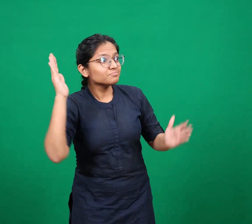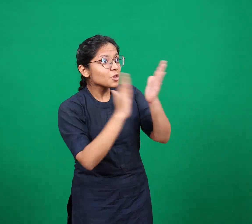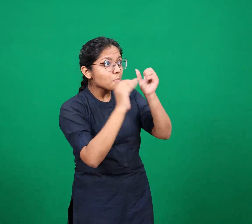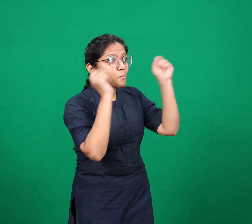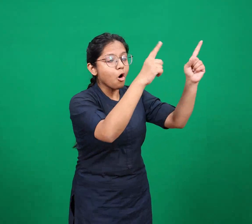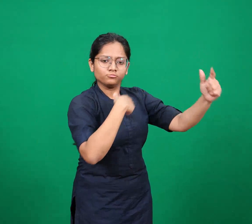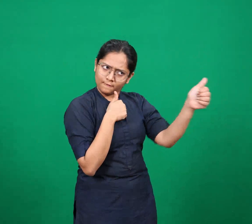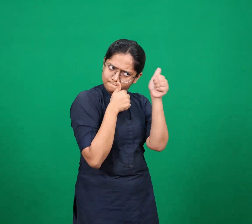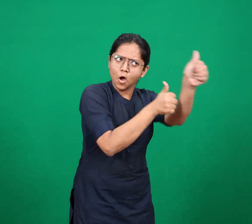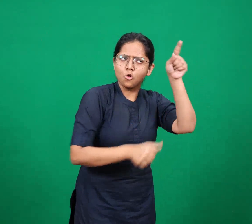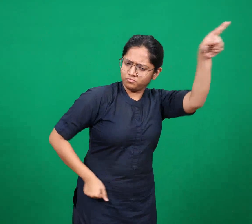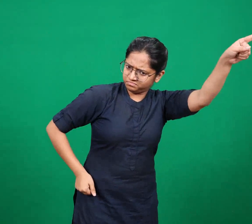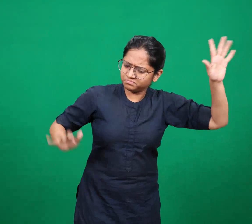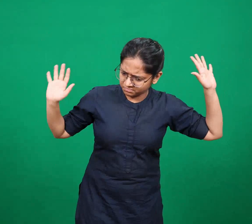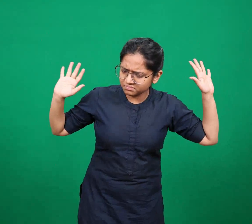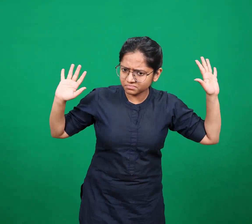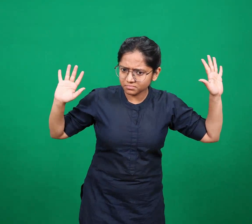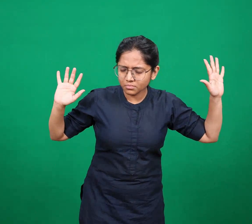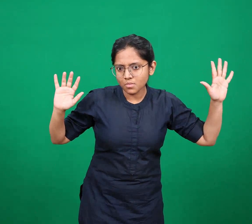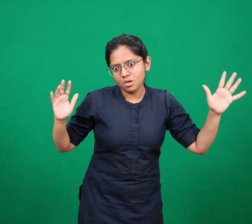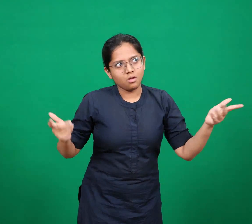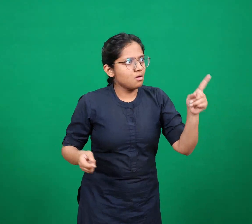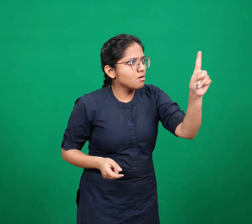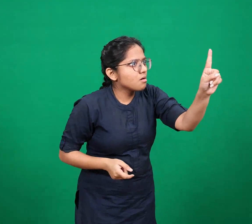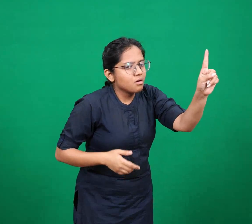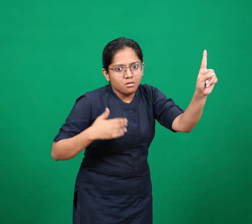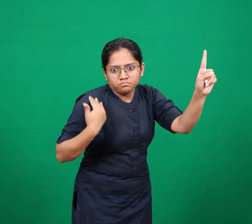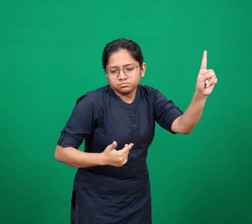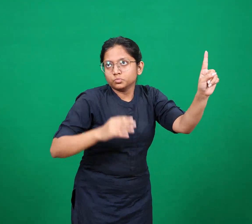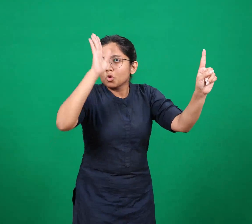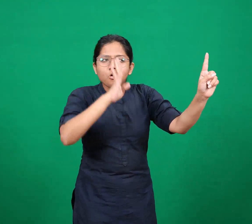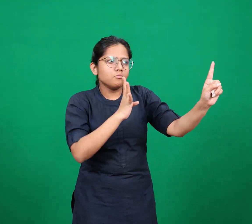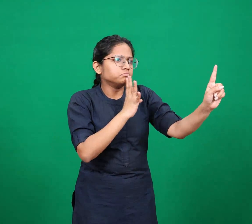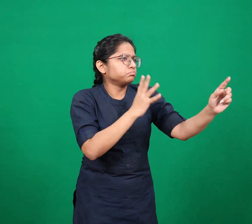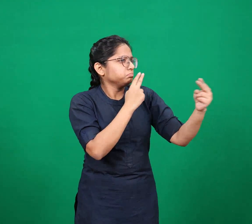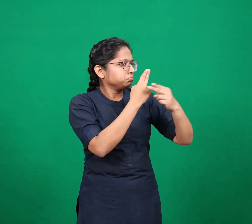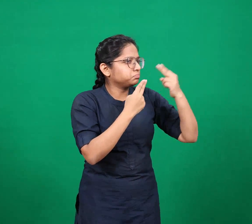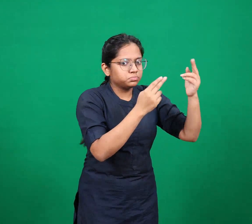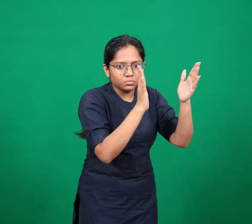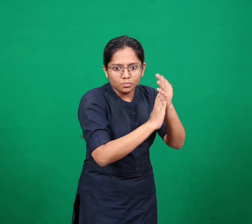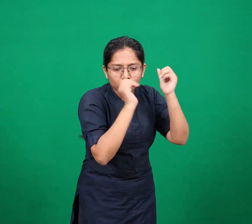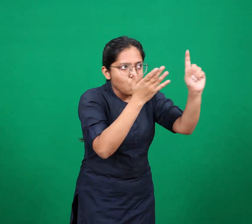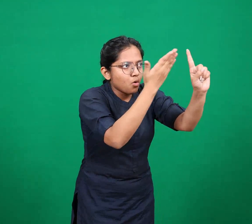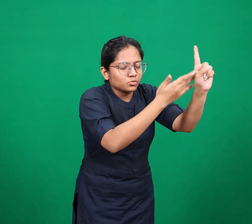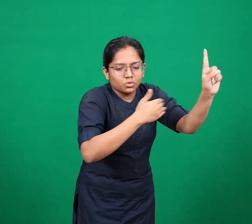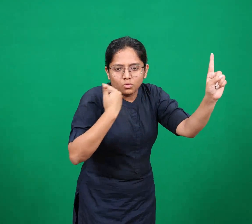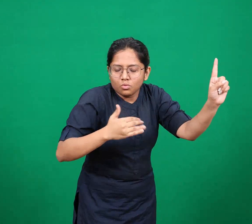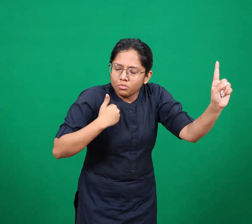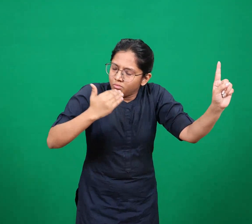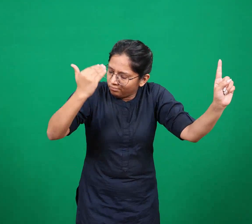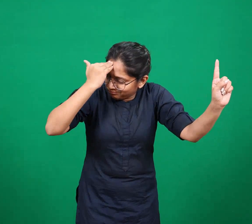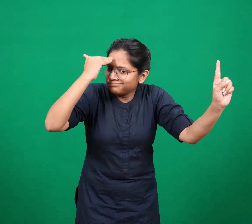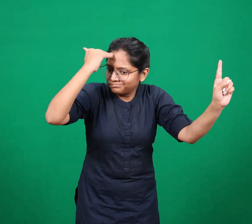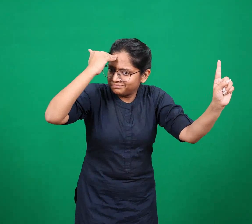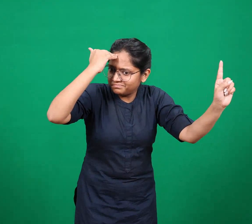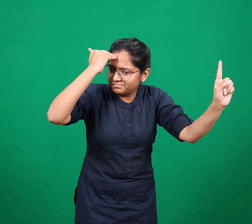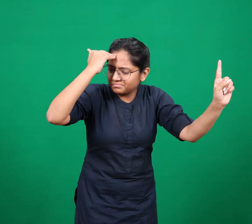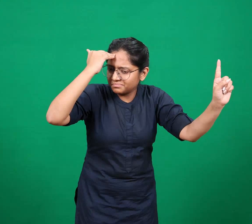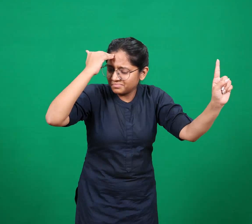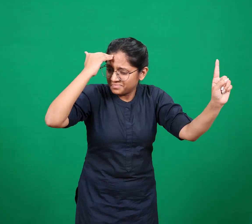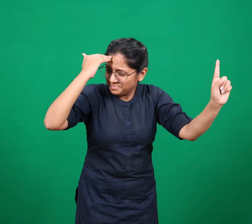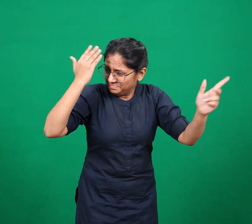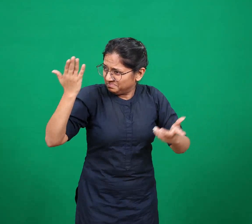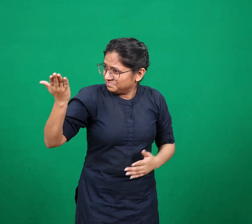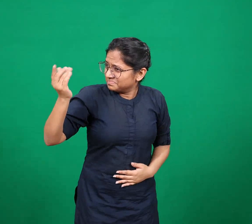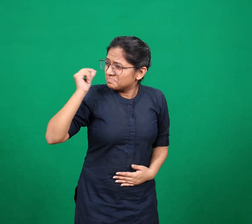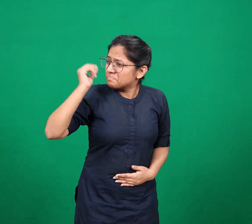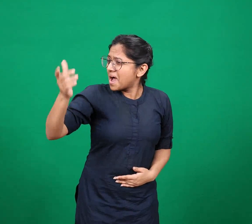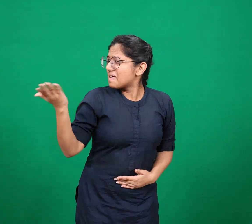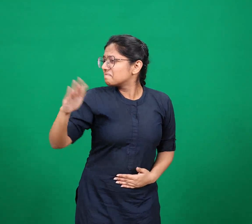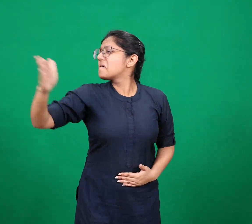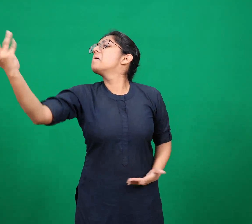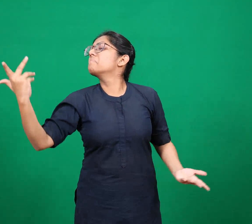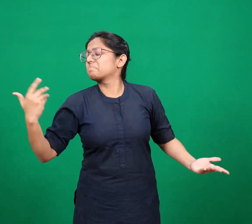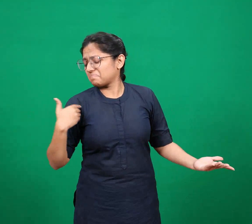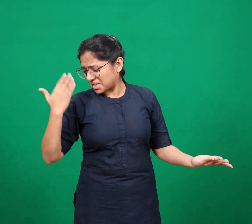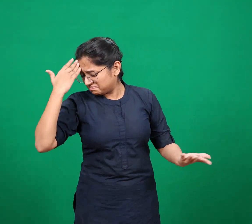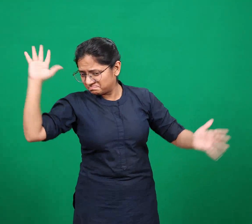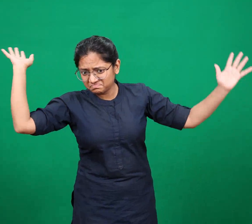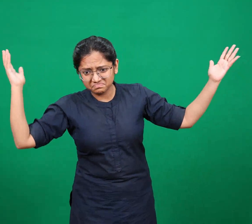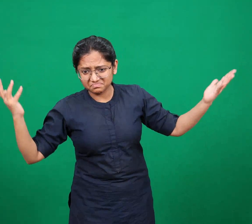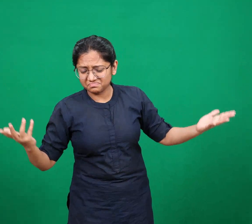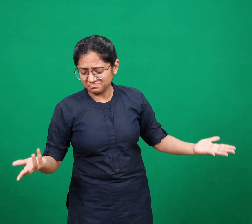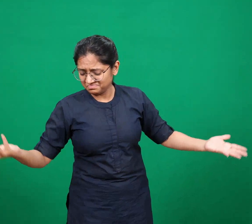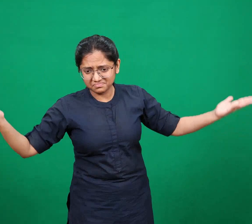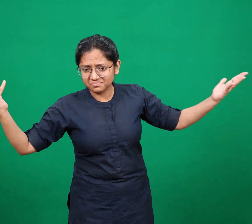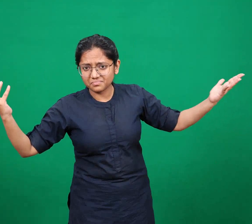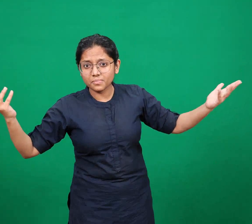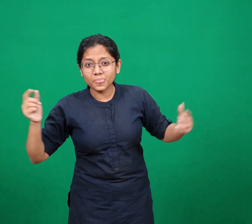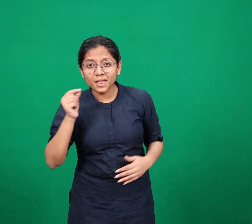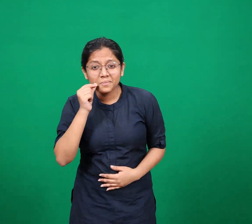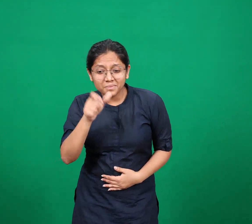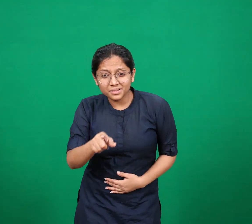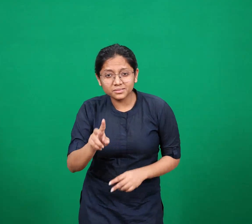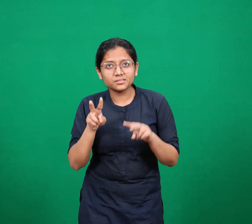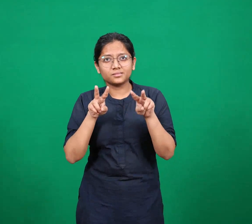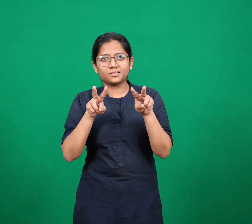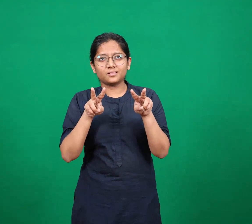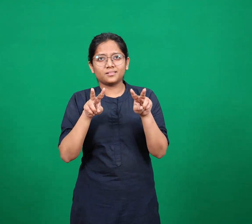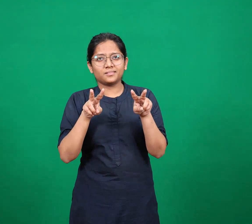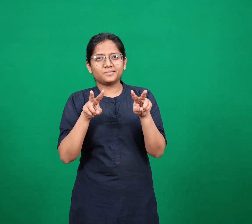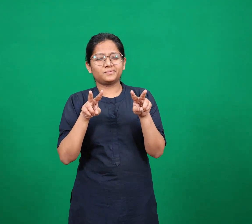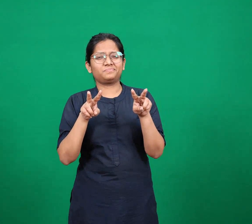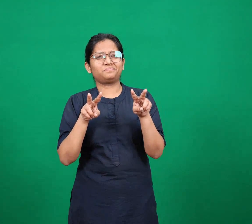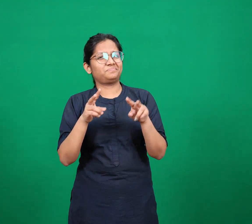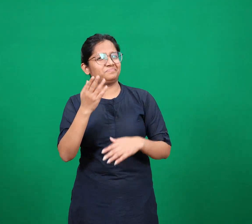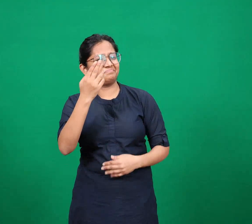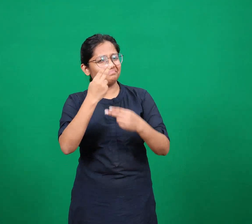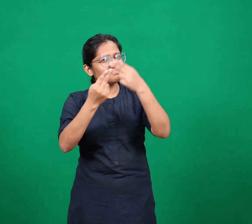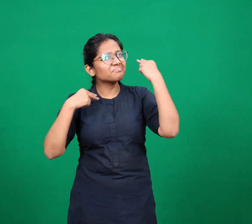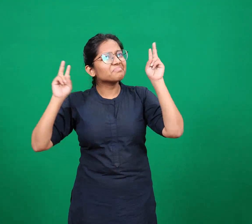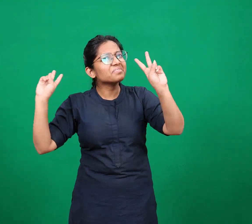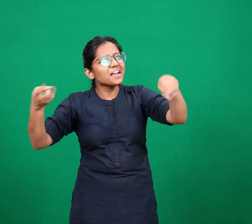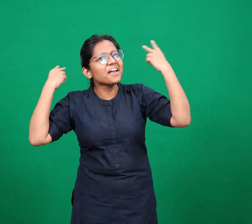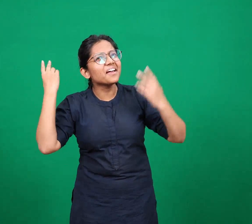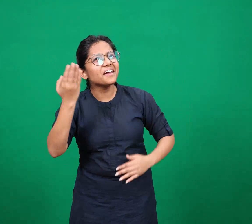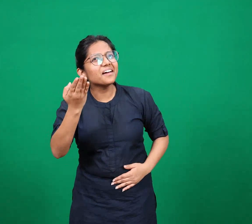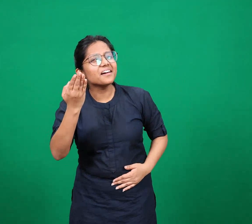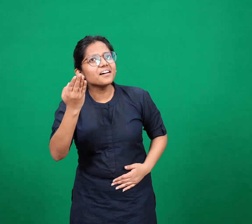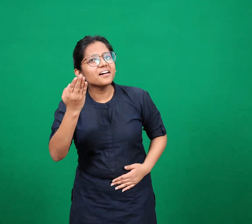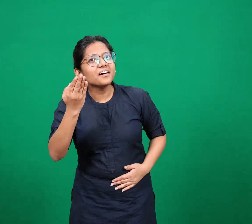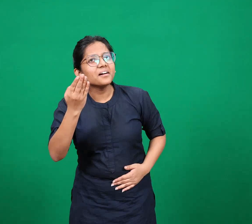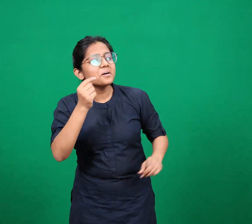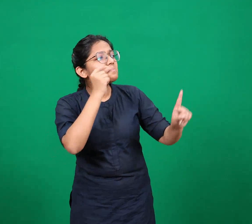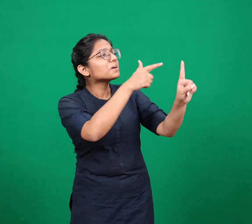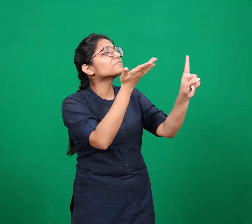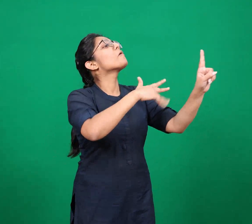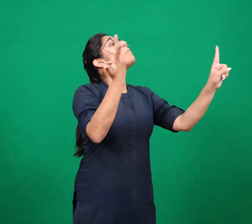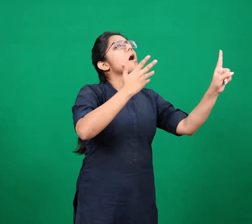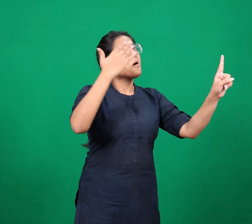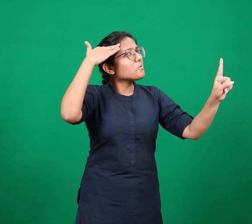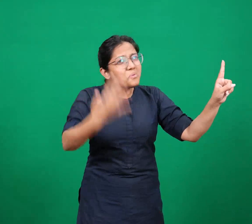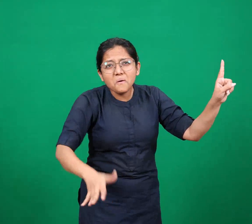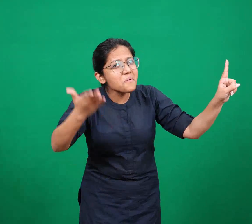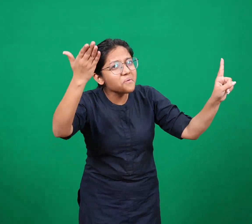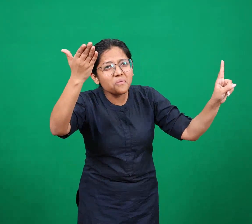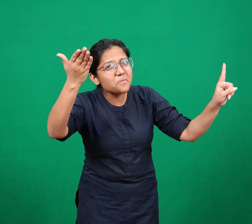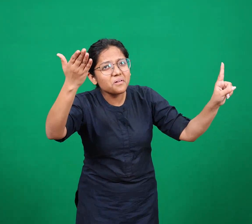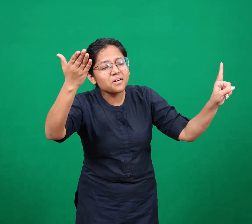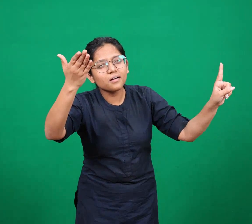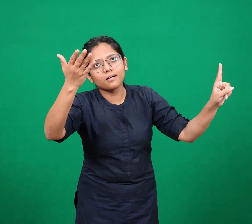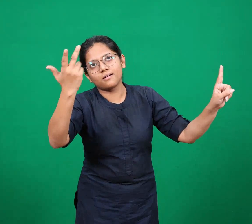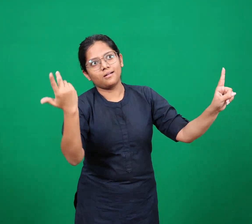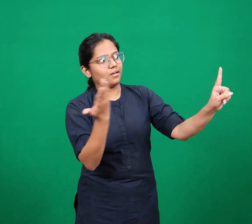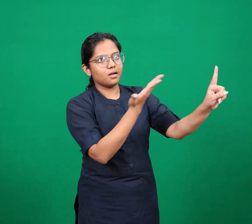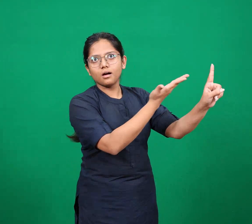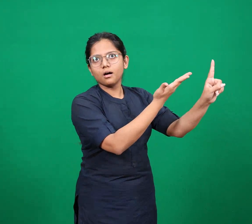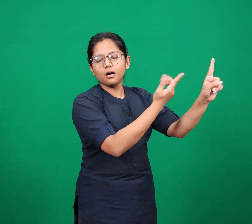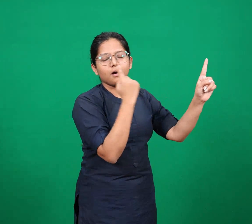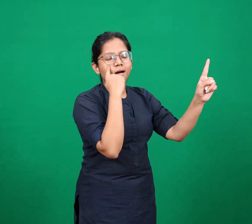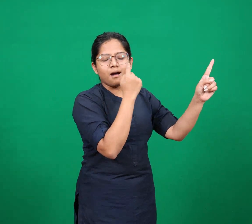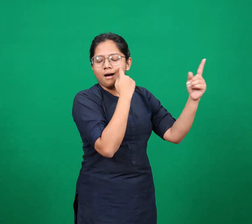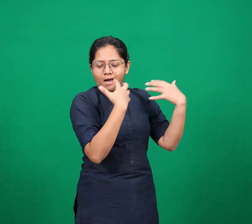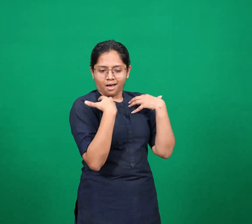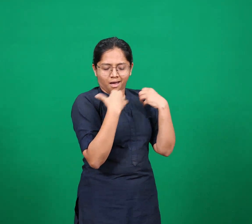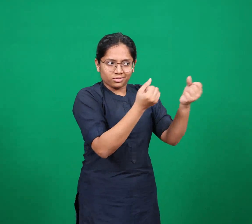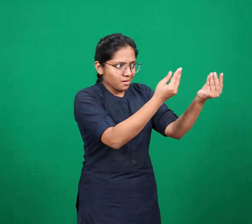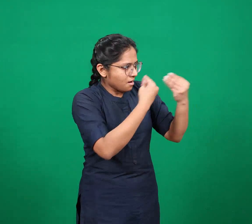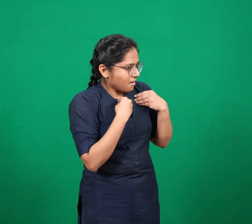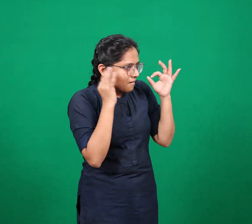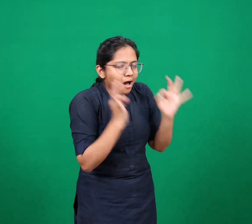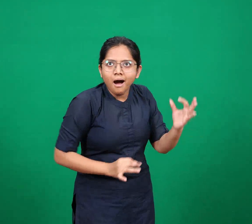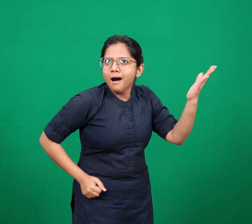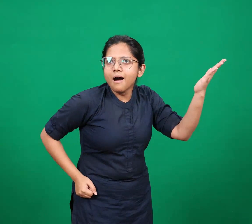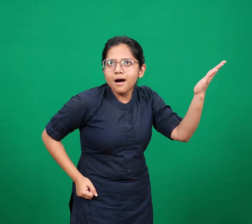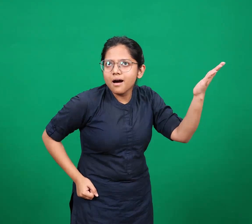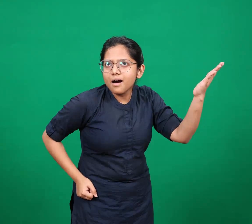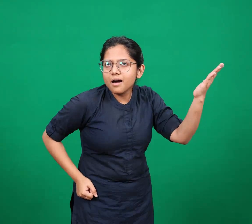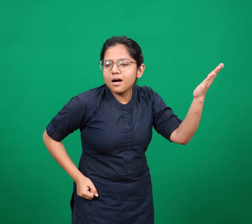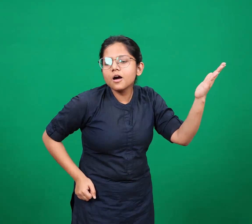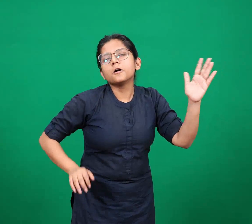We know that God spoke to Moses, but we do not know where this man is from." "That is remarkable indeed!" the man said.